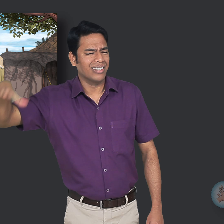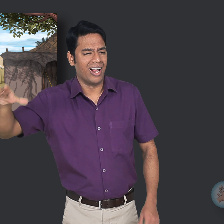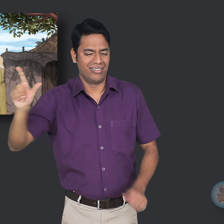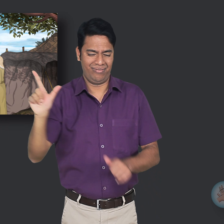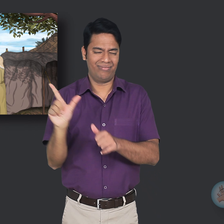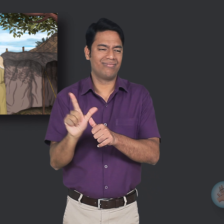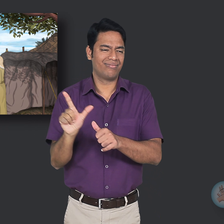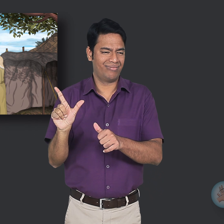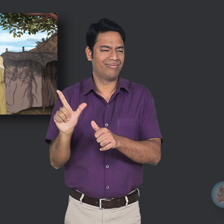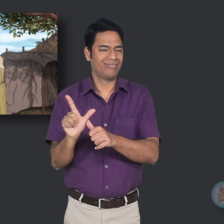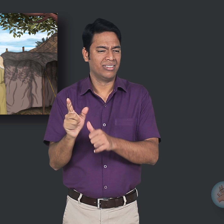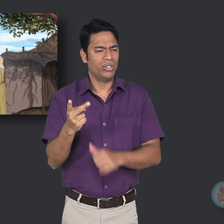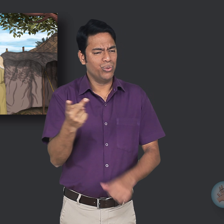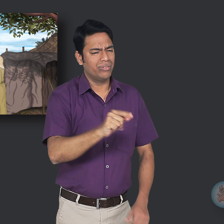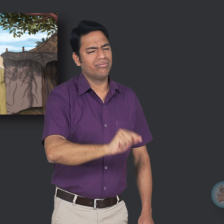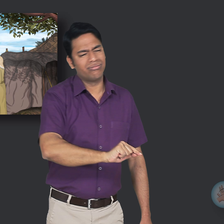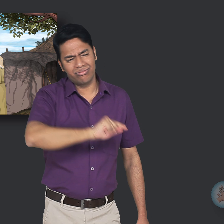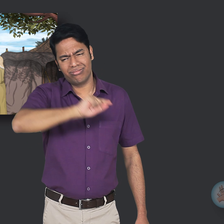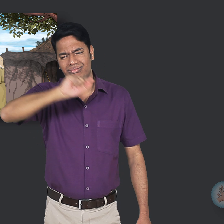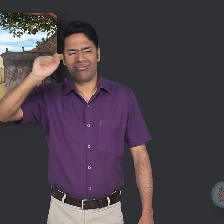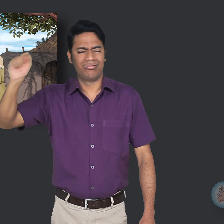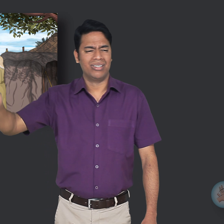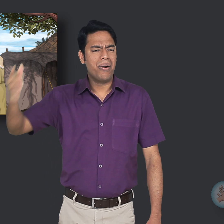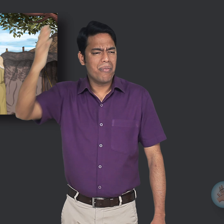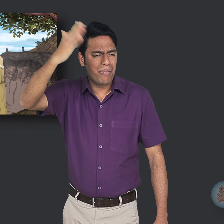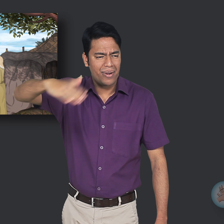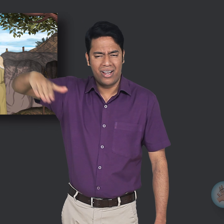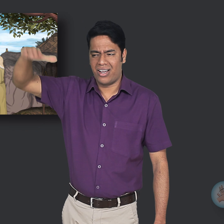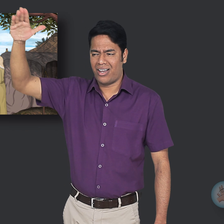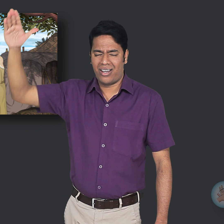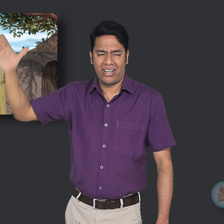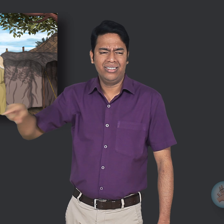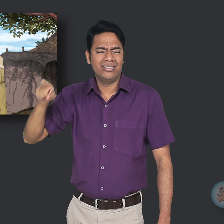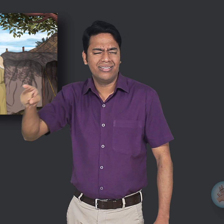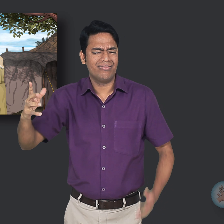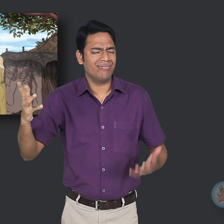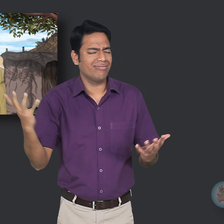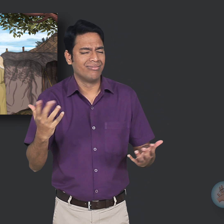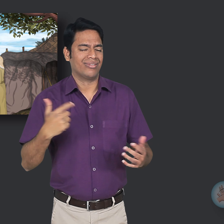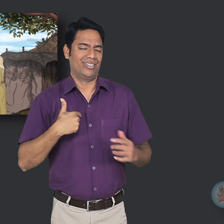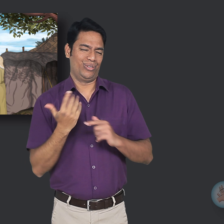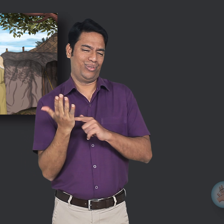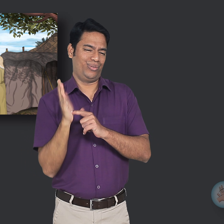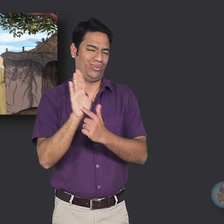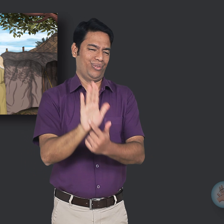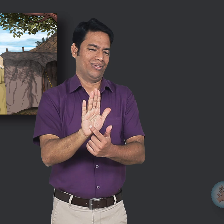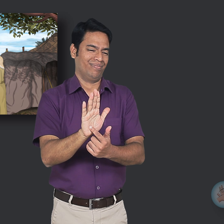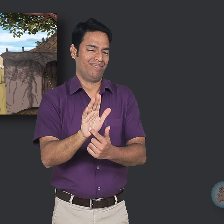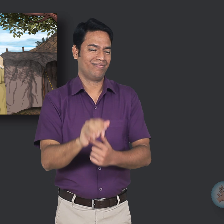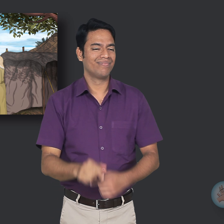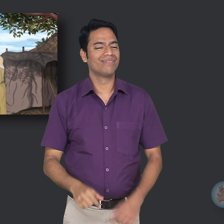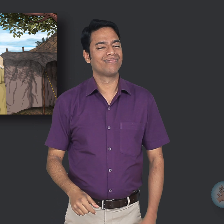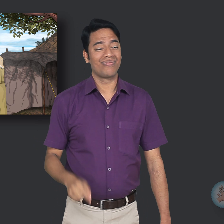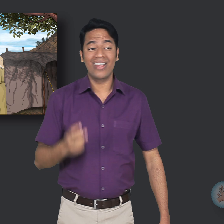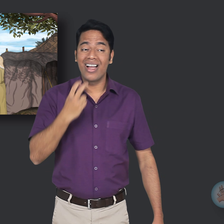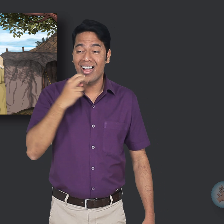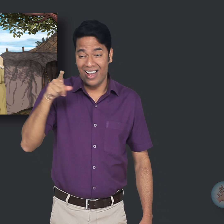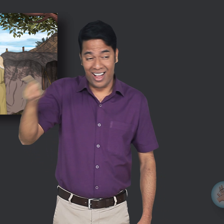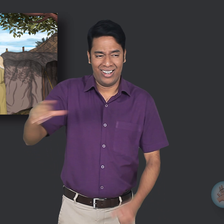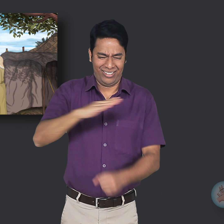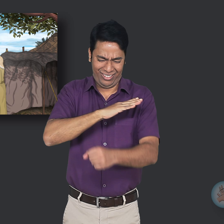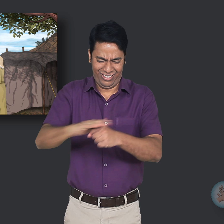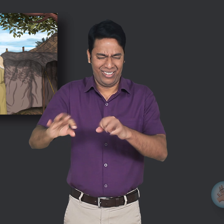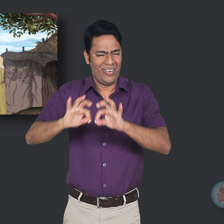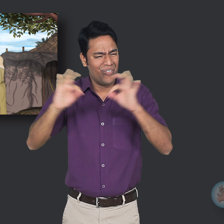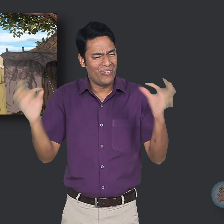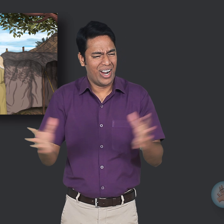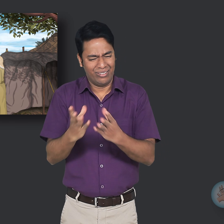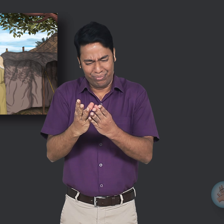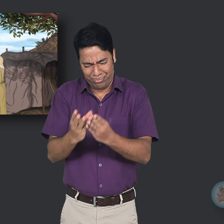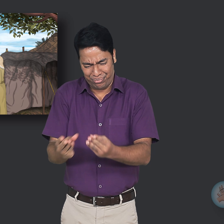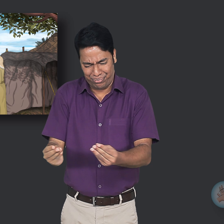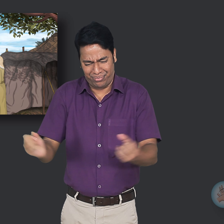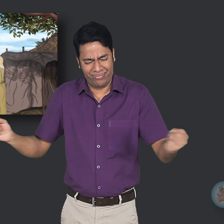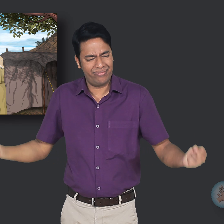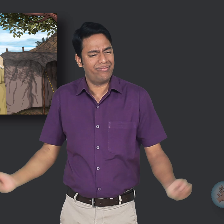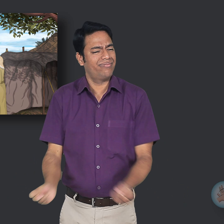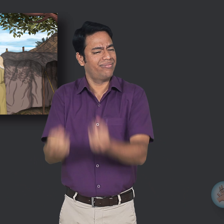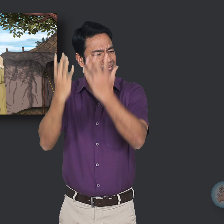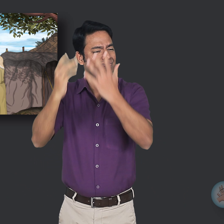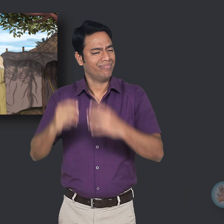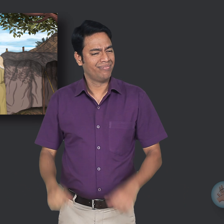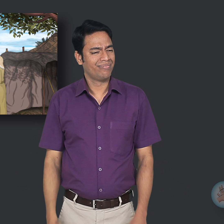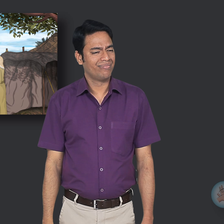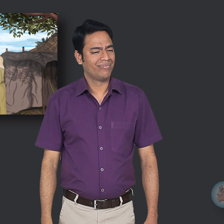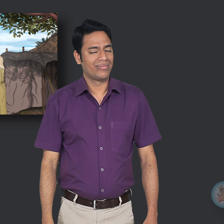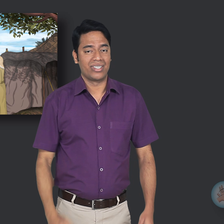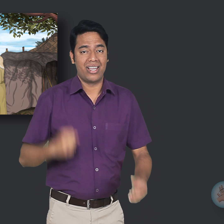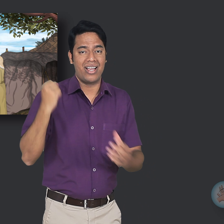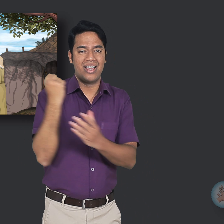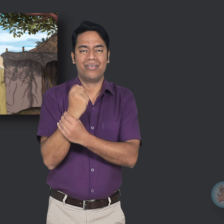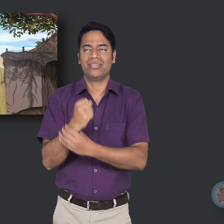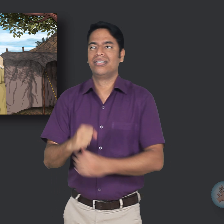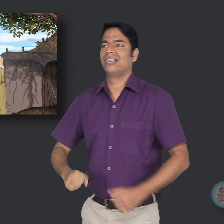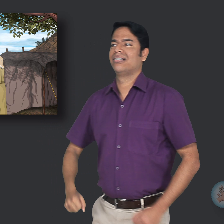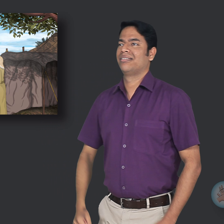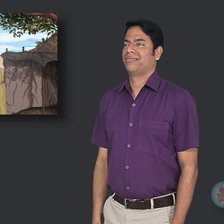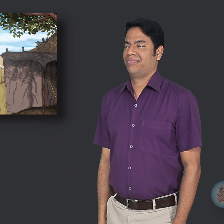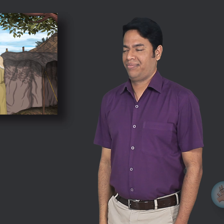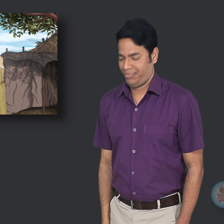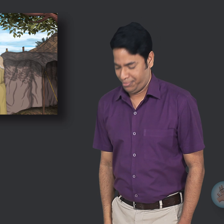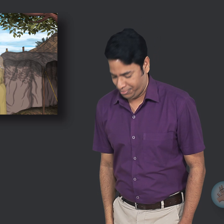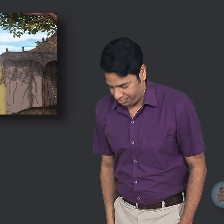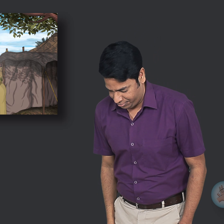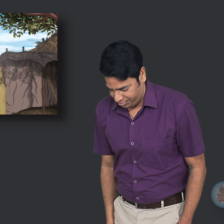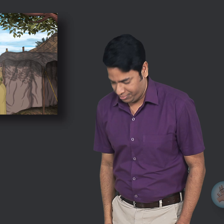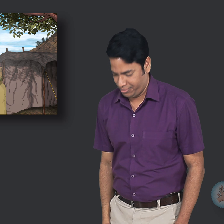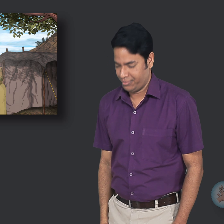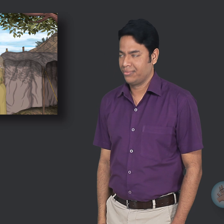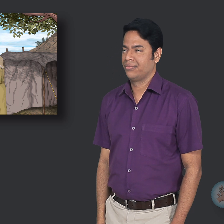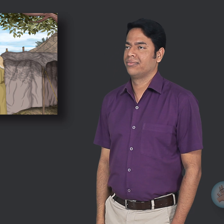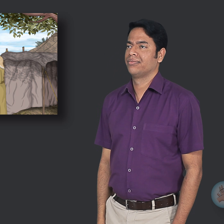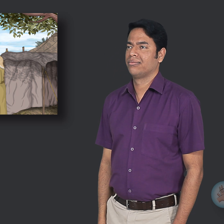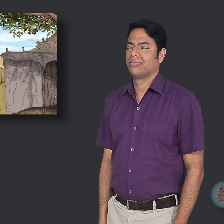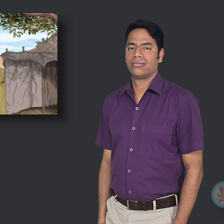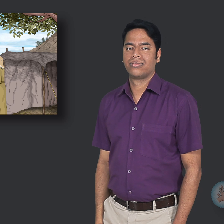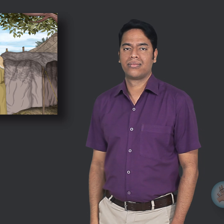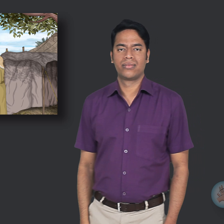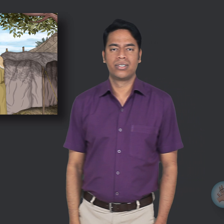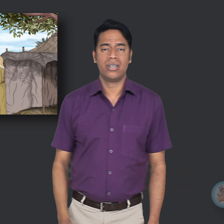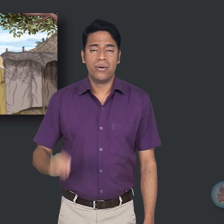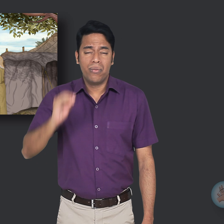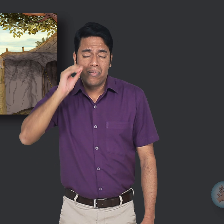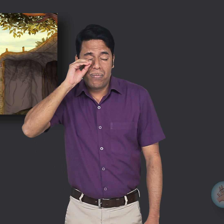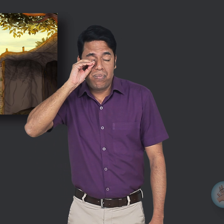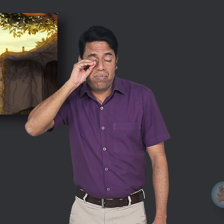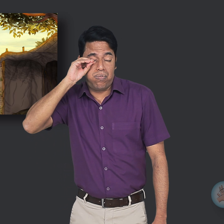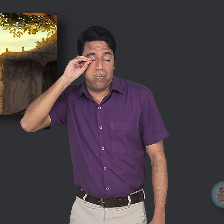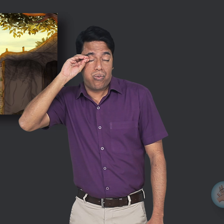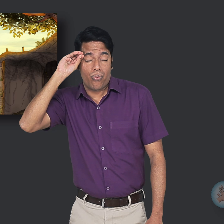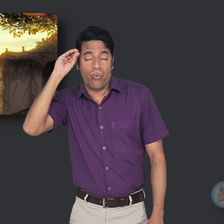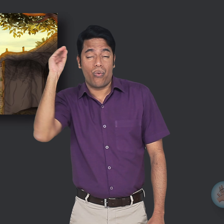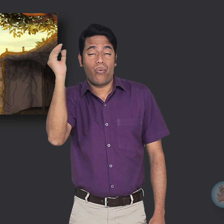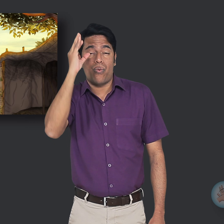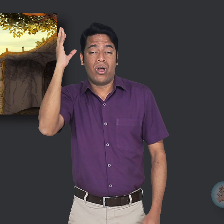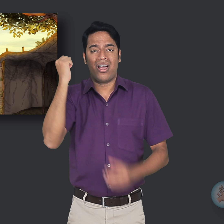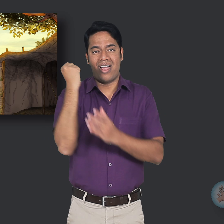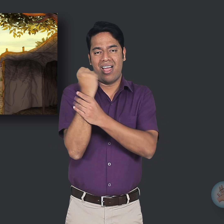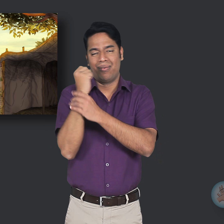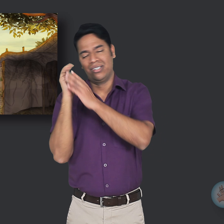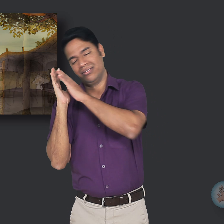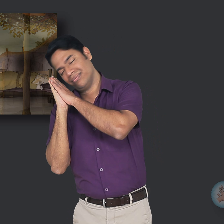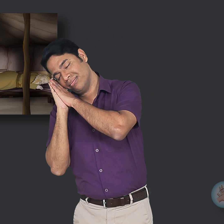Offer him there as a burnt offering on one of the mountains, which I will show you.”